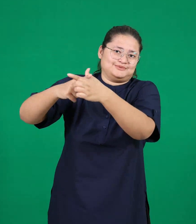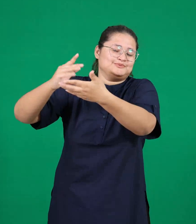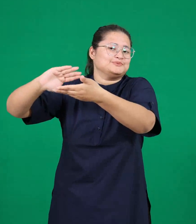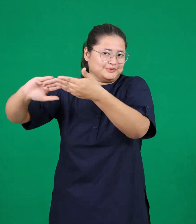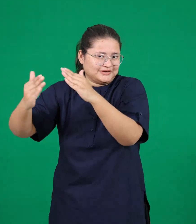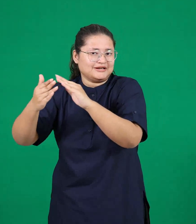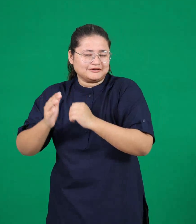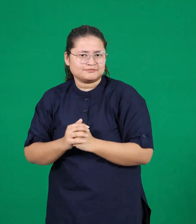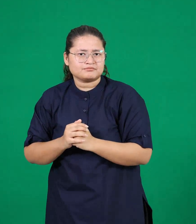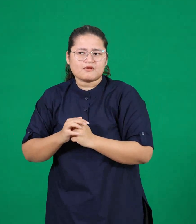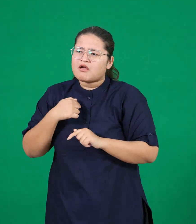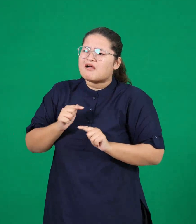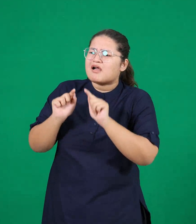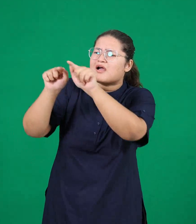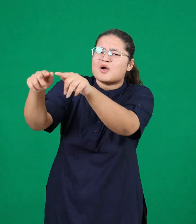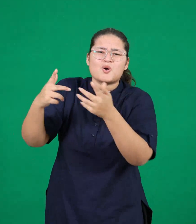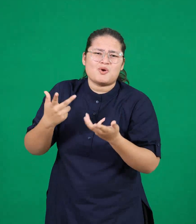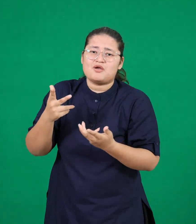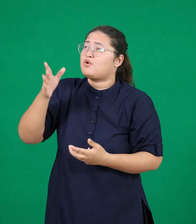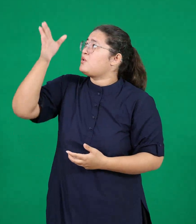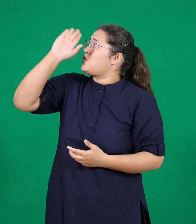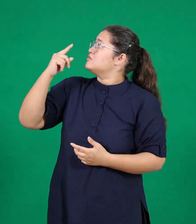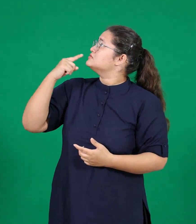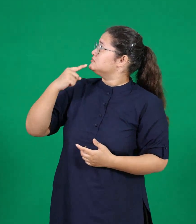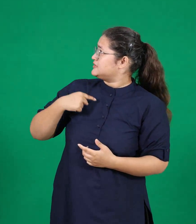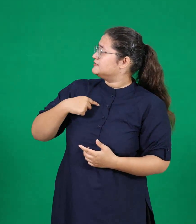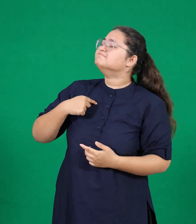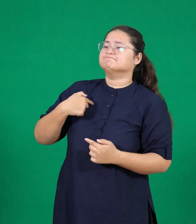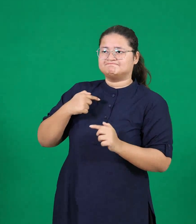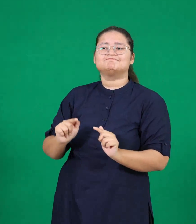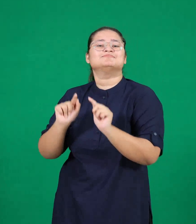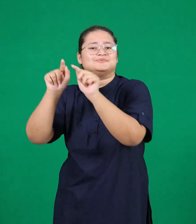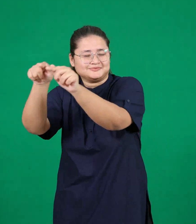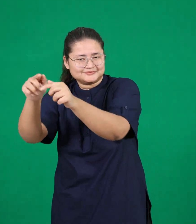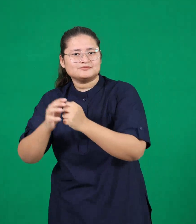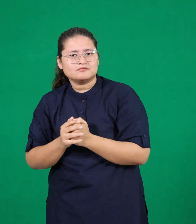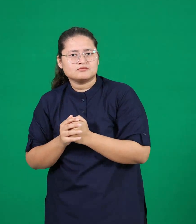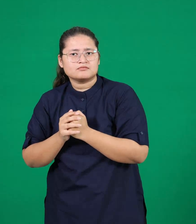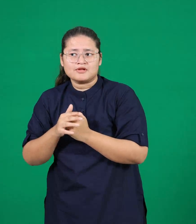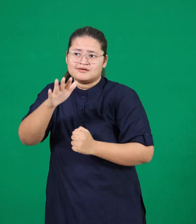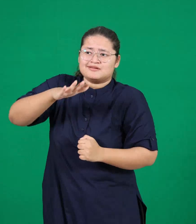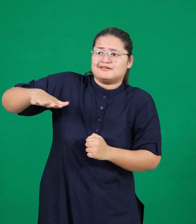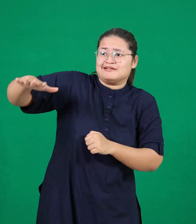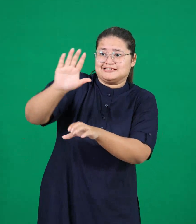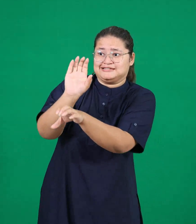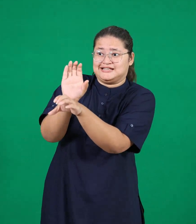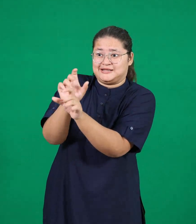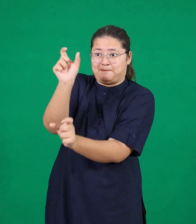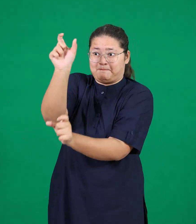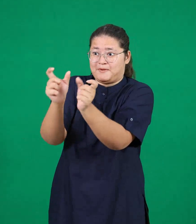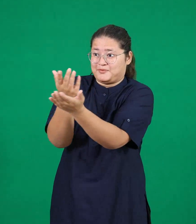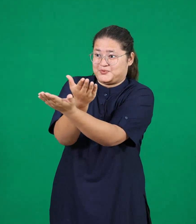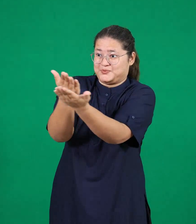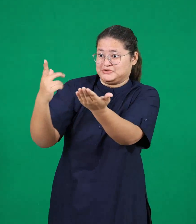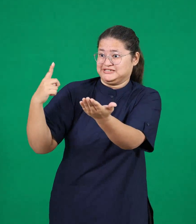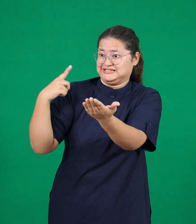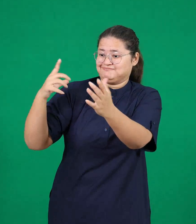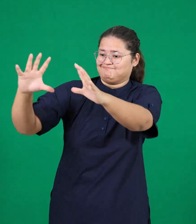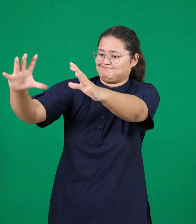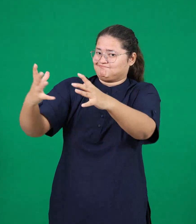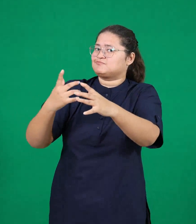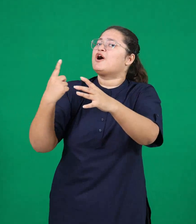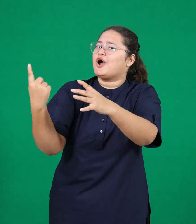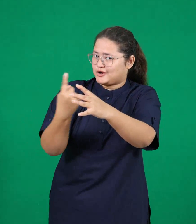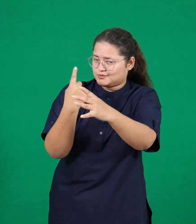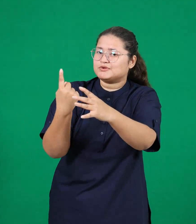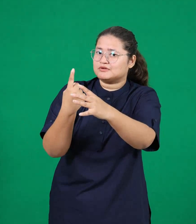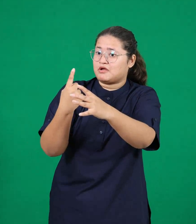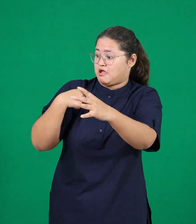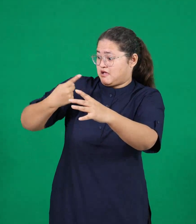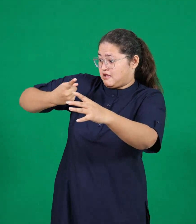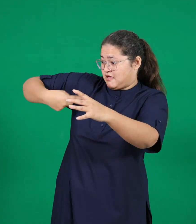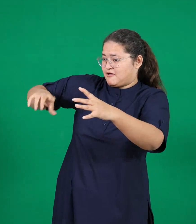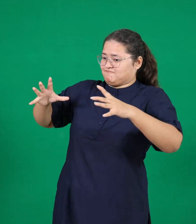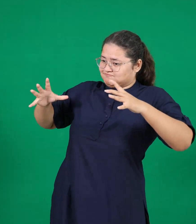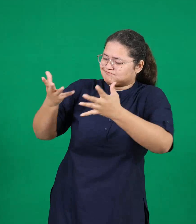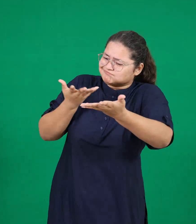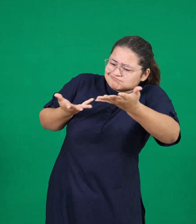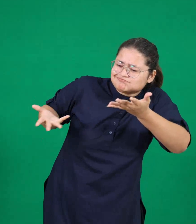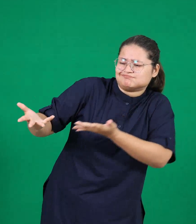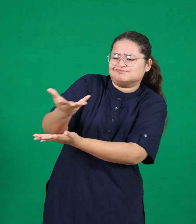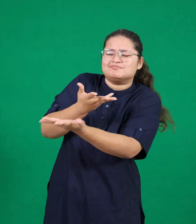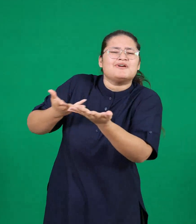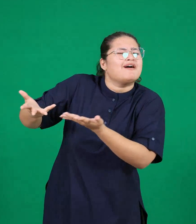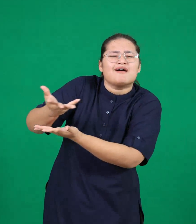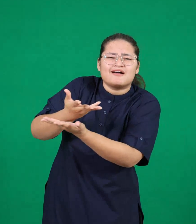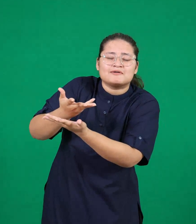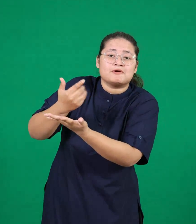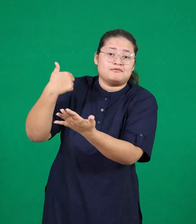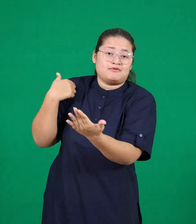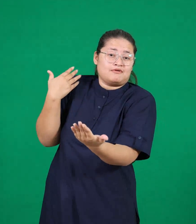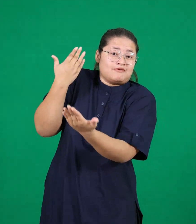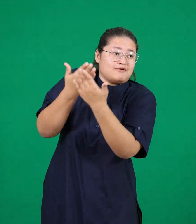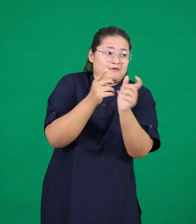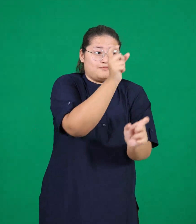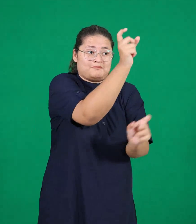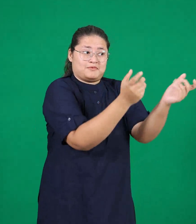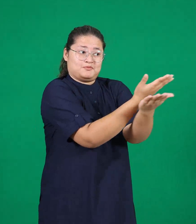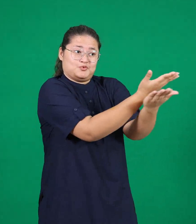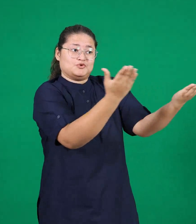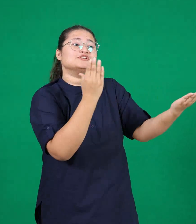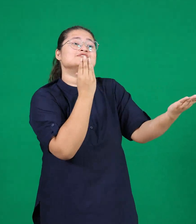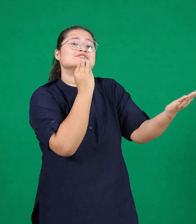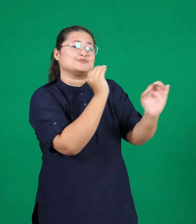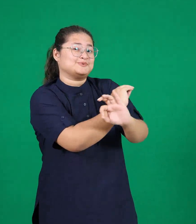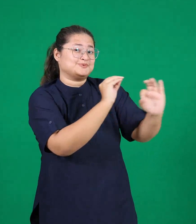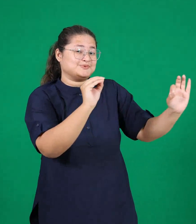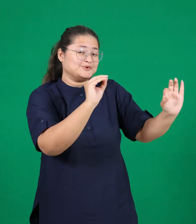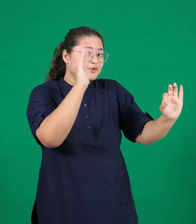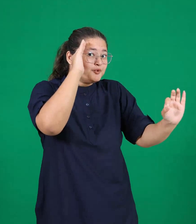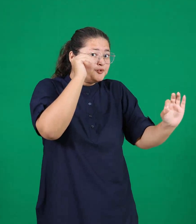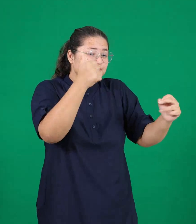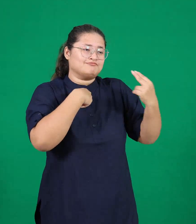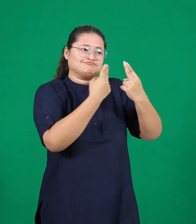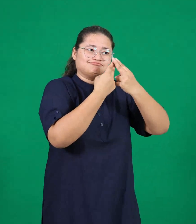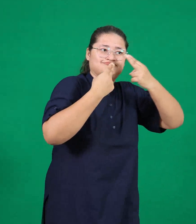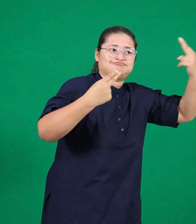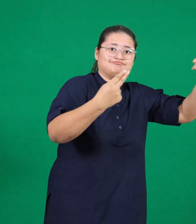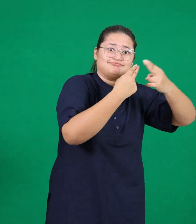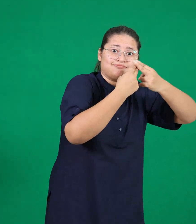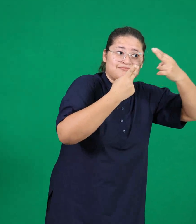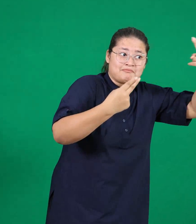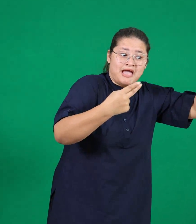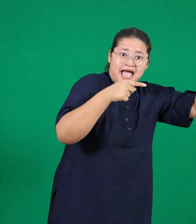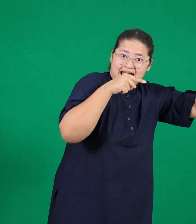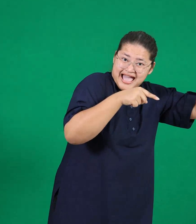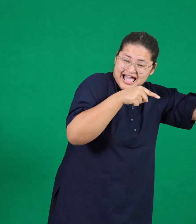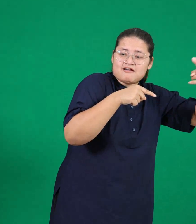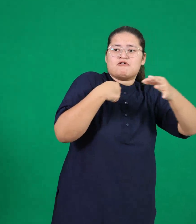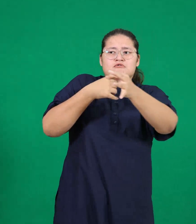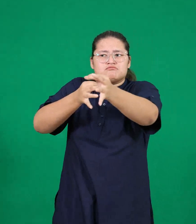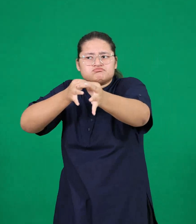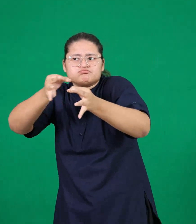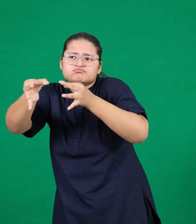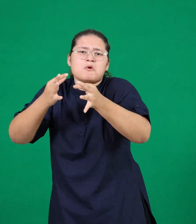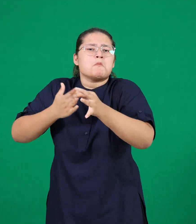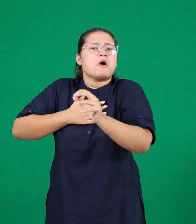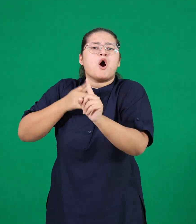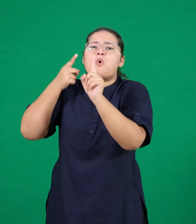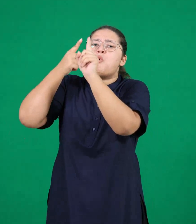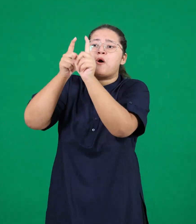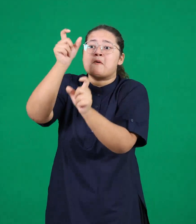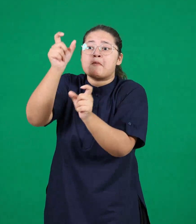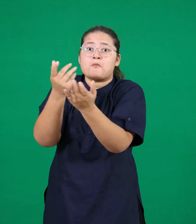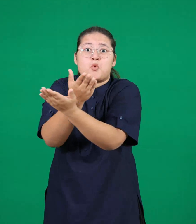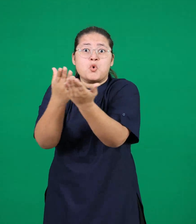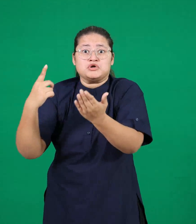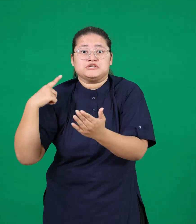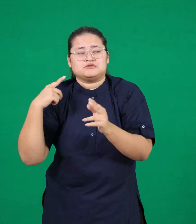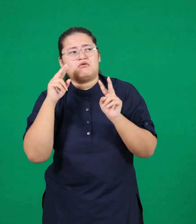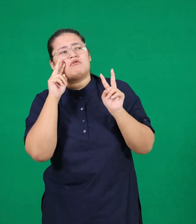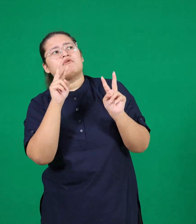I went in response to a revelation and set before them the gospel that I preach among the Gentiles.